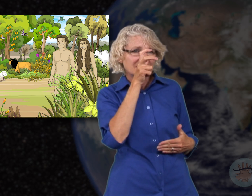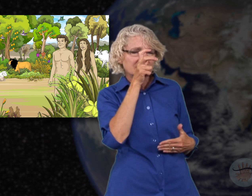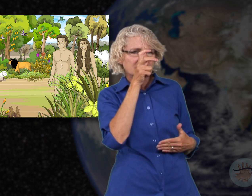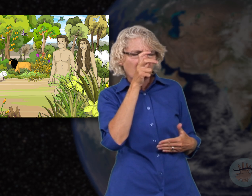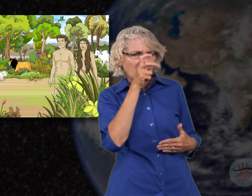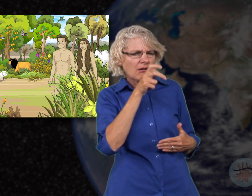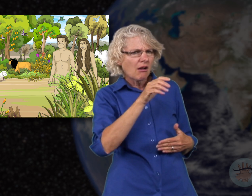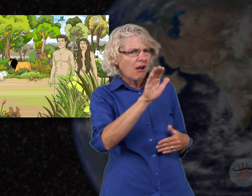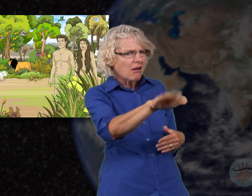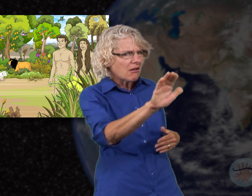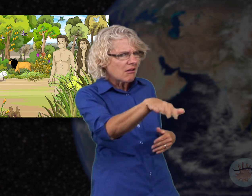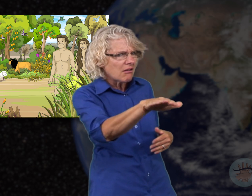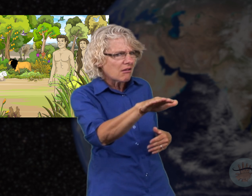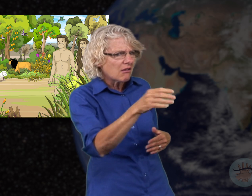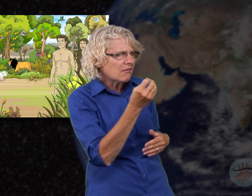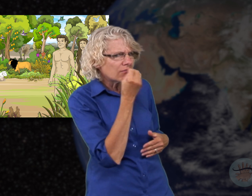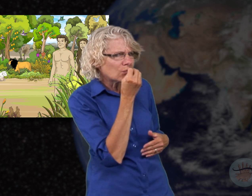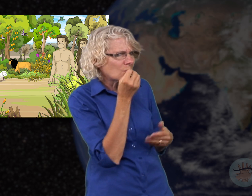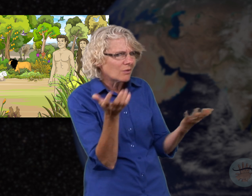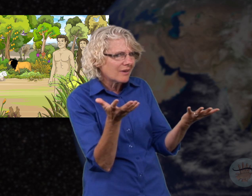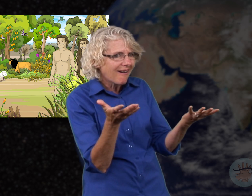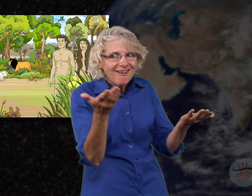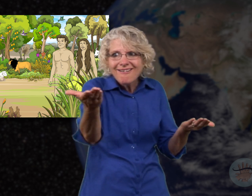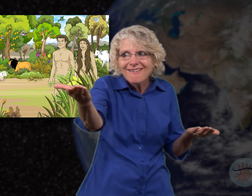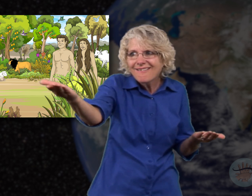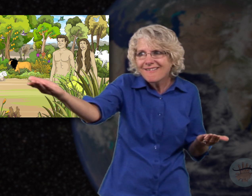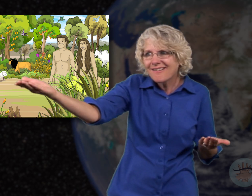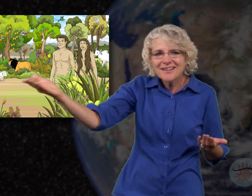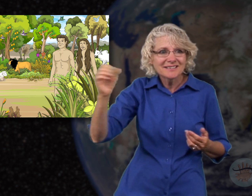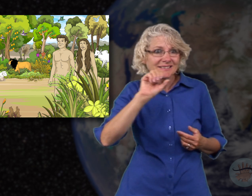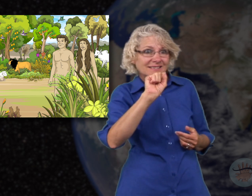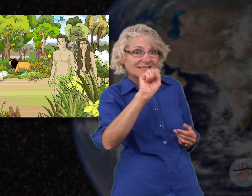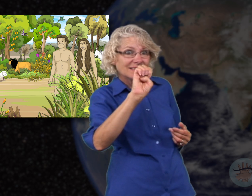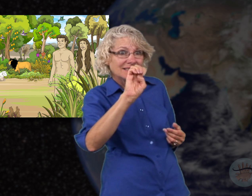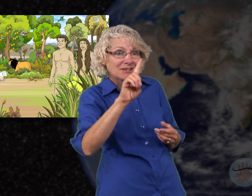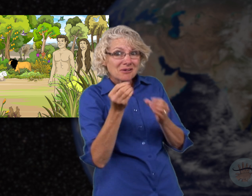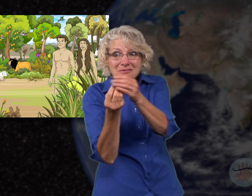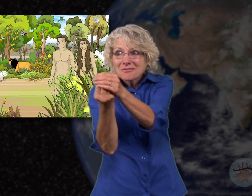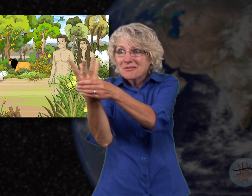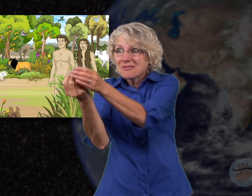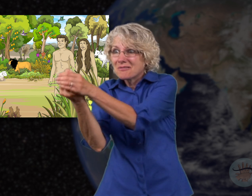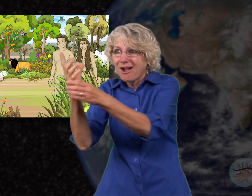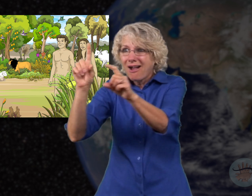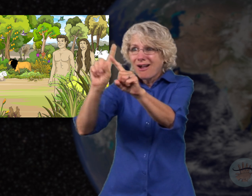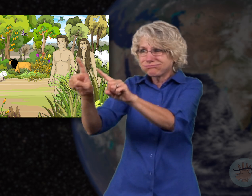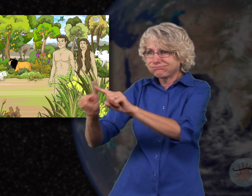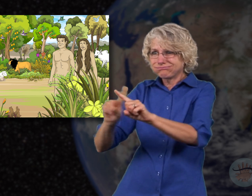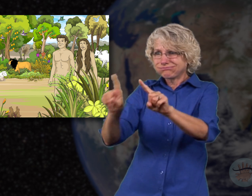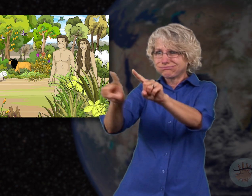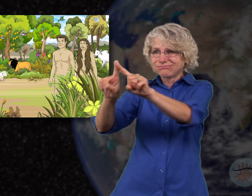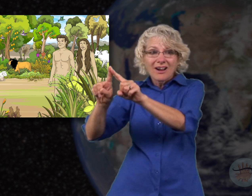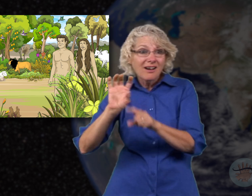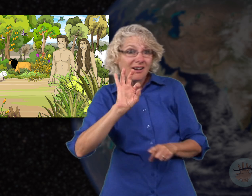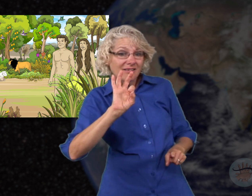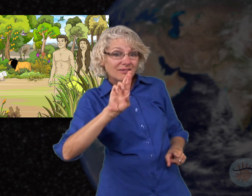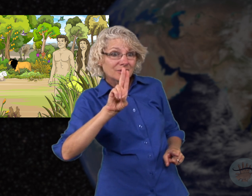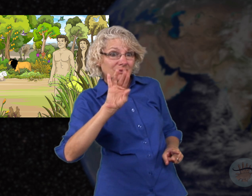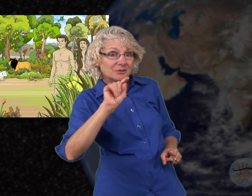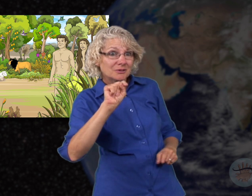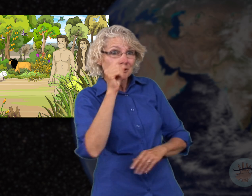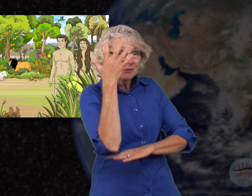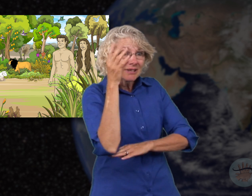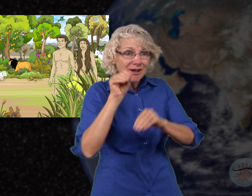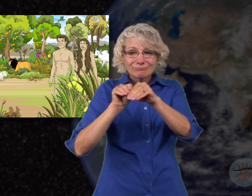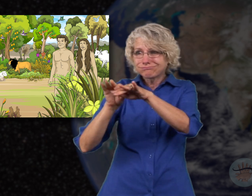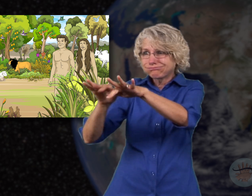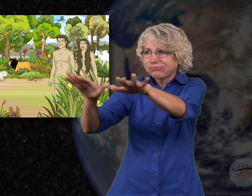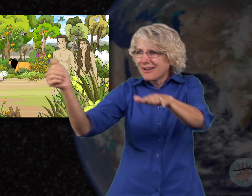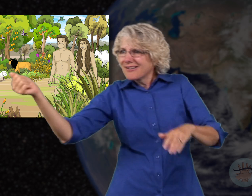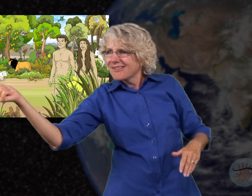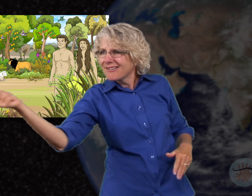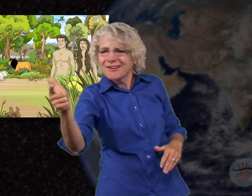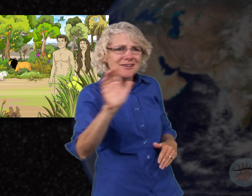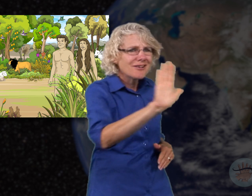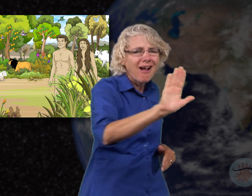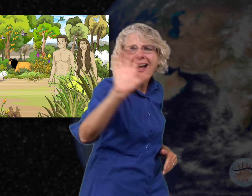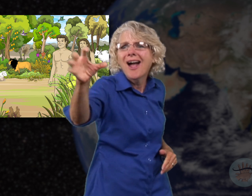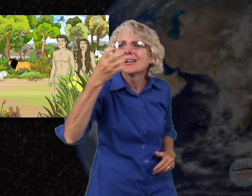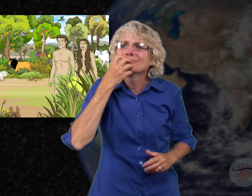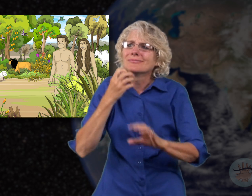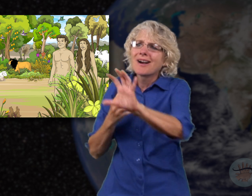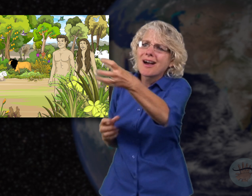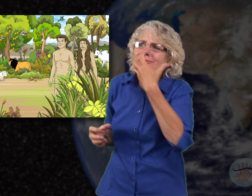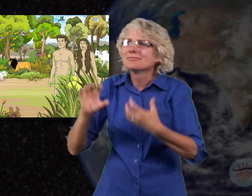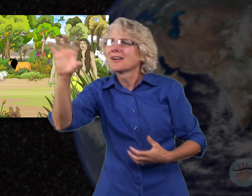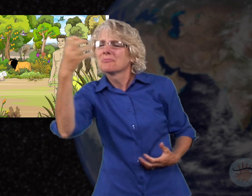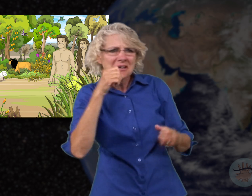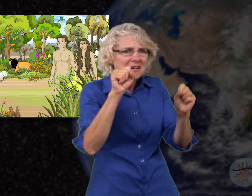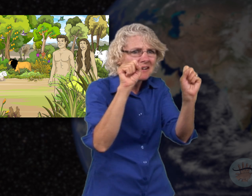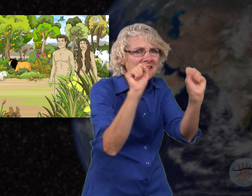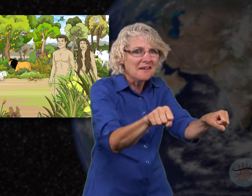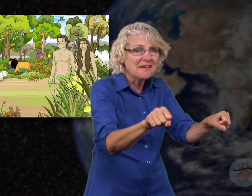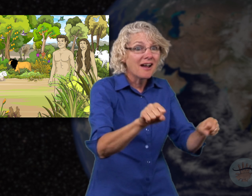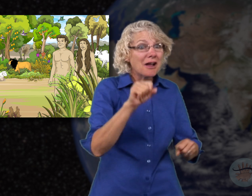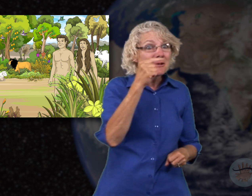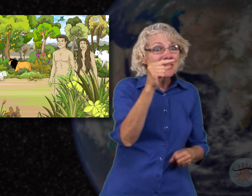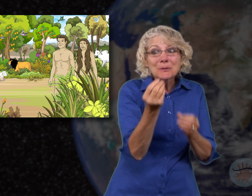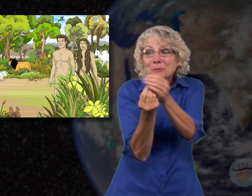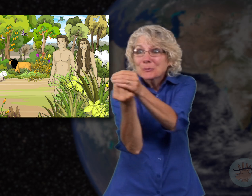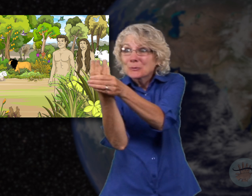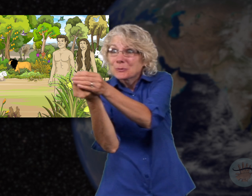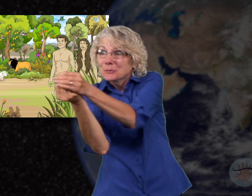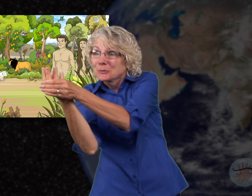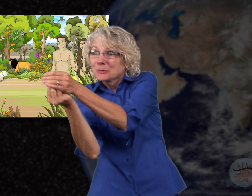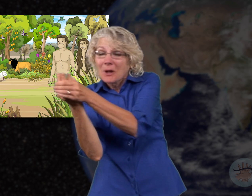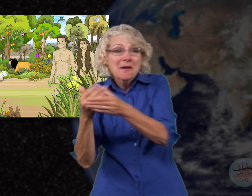rule over the fish of the sea and the birds of the air and every creature that crawls upon the earth.”